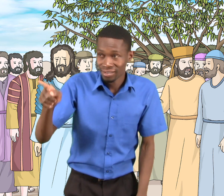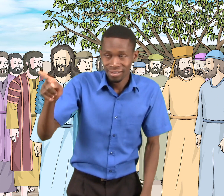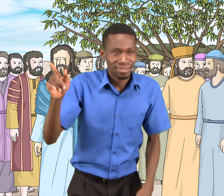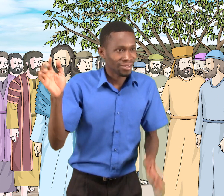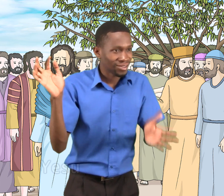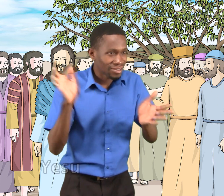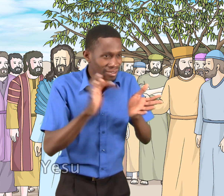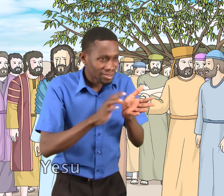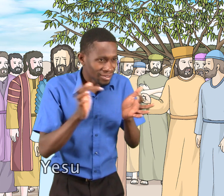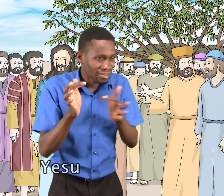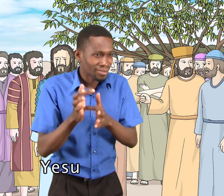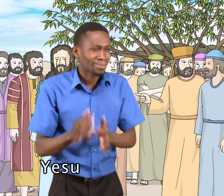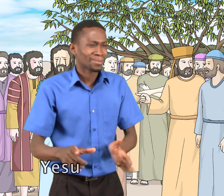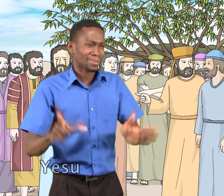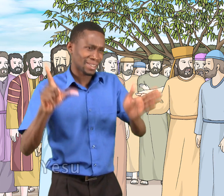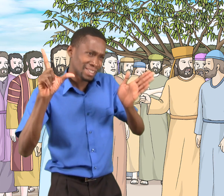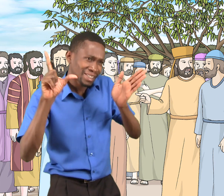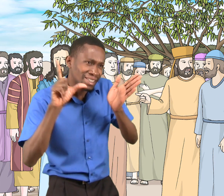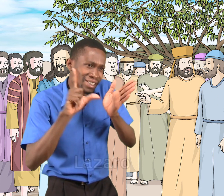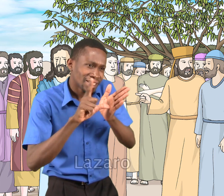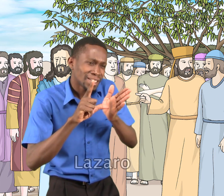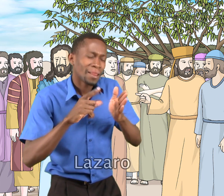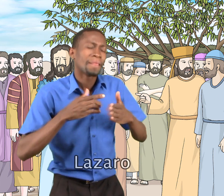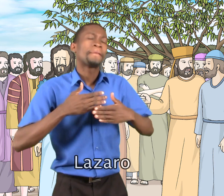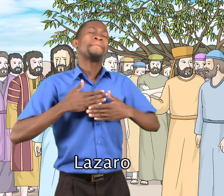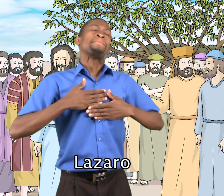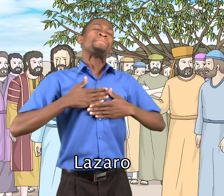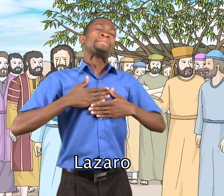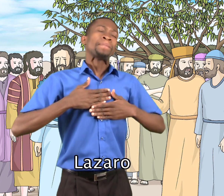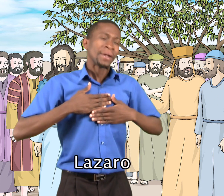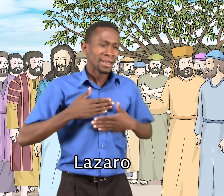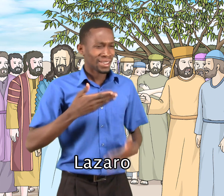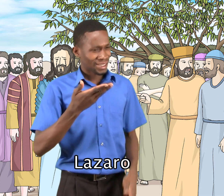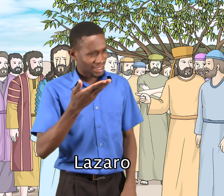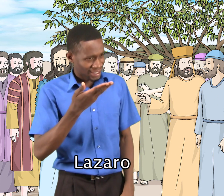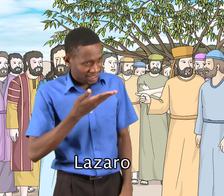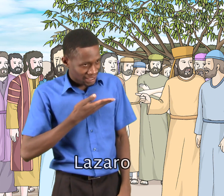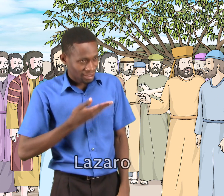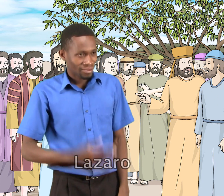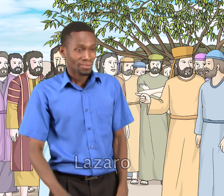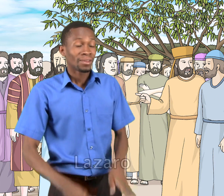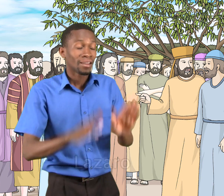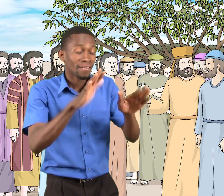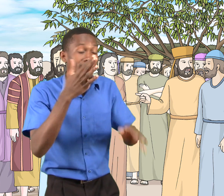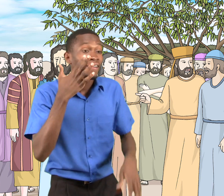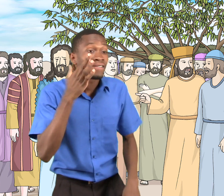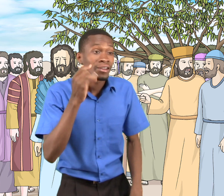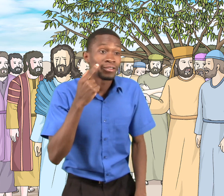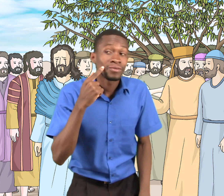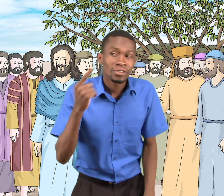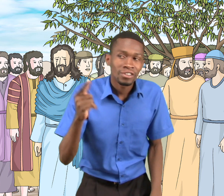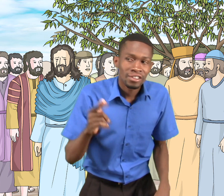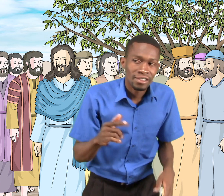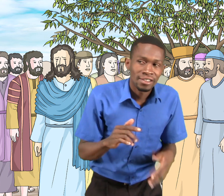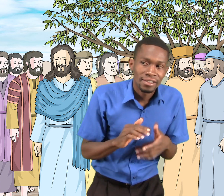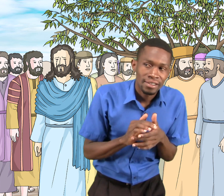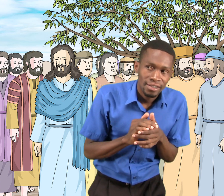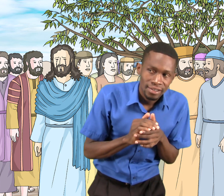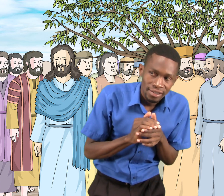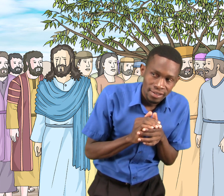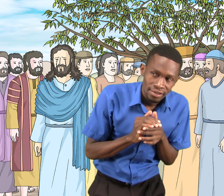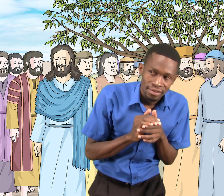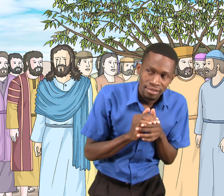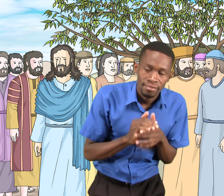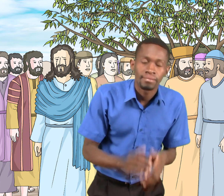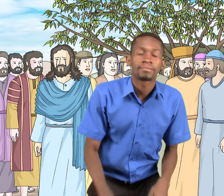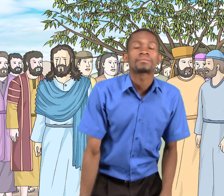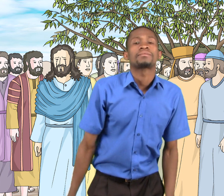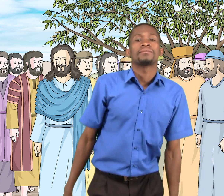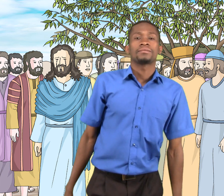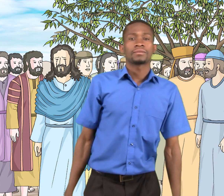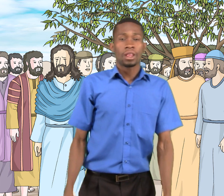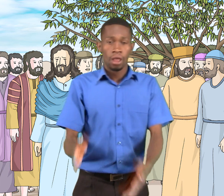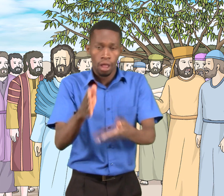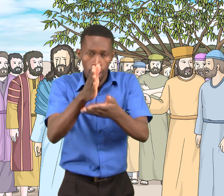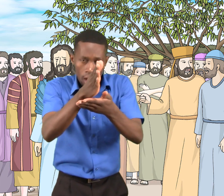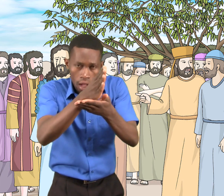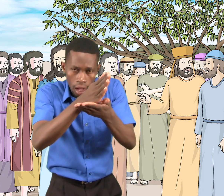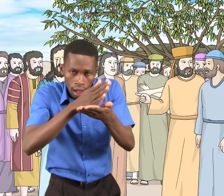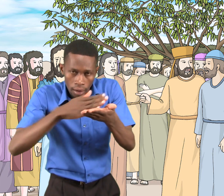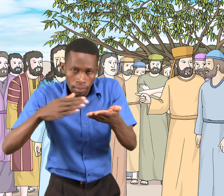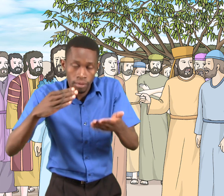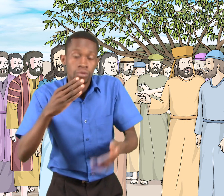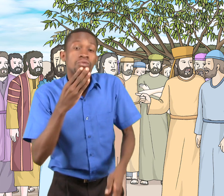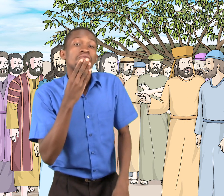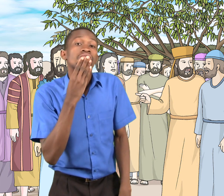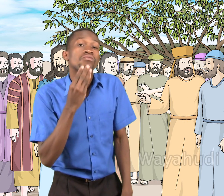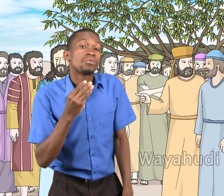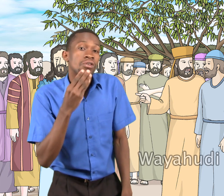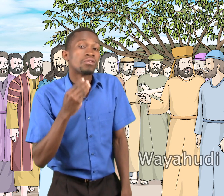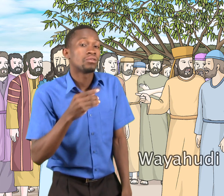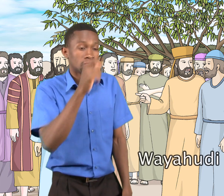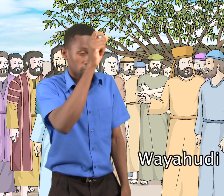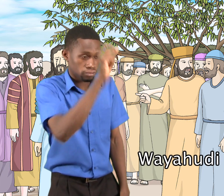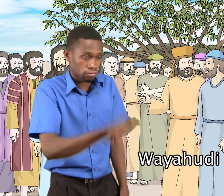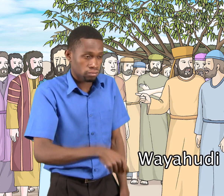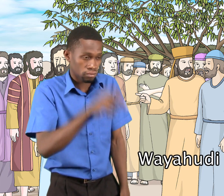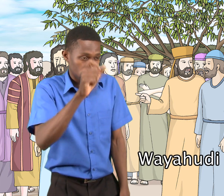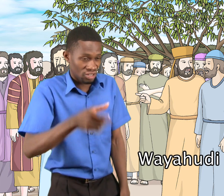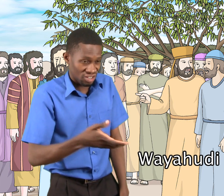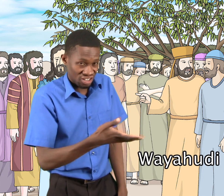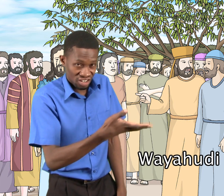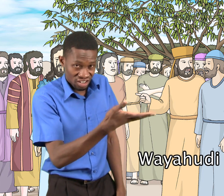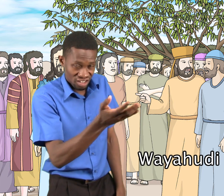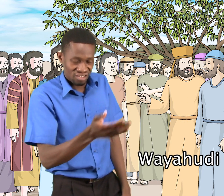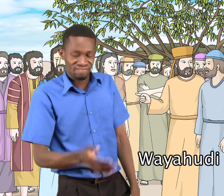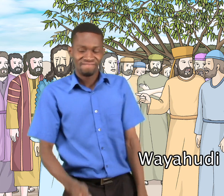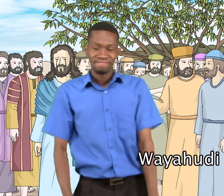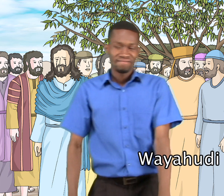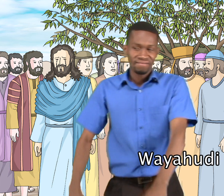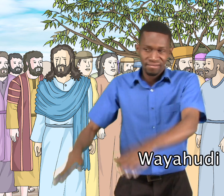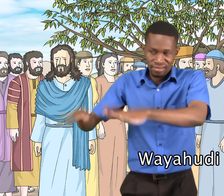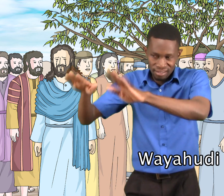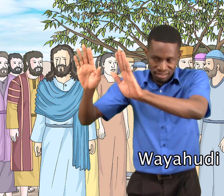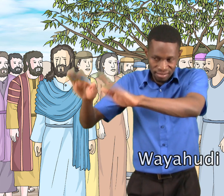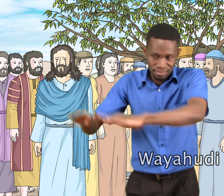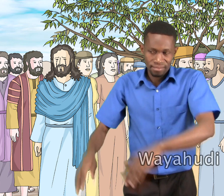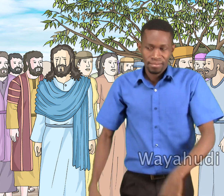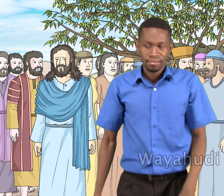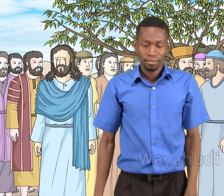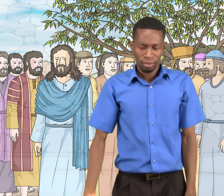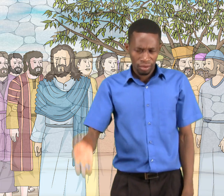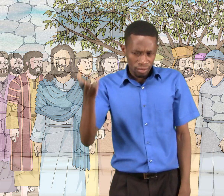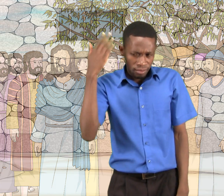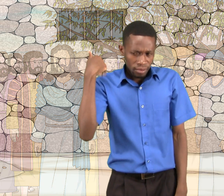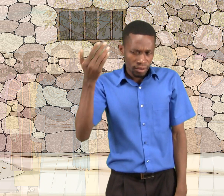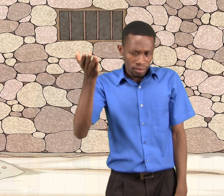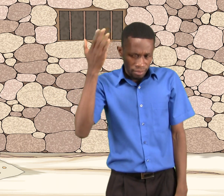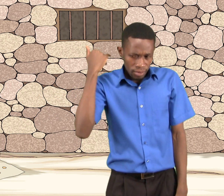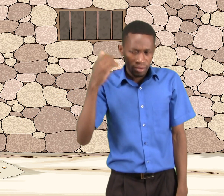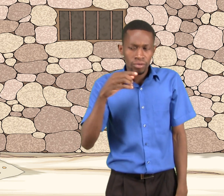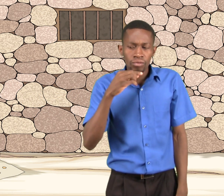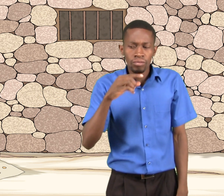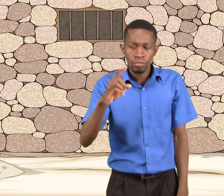Jesus wept. Then the Jews said, “See how He loved him!”